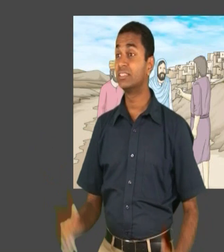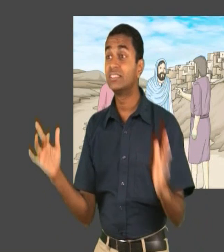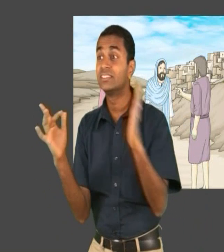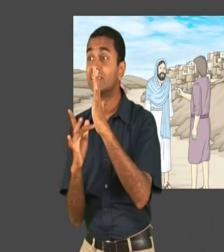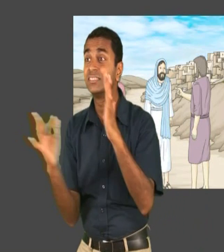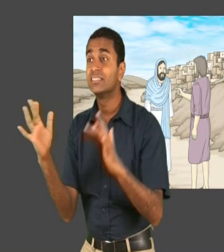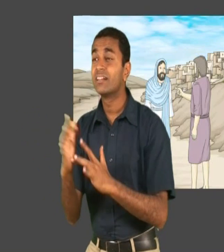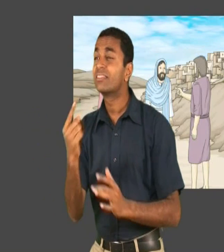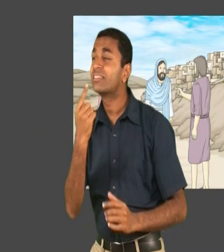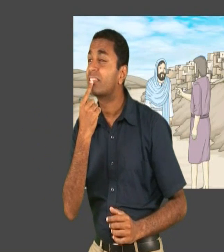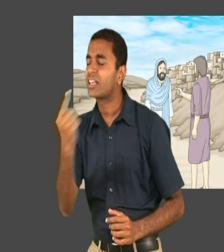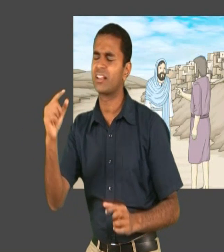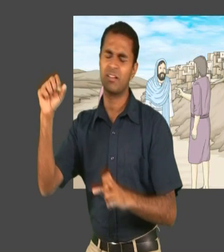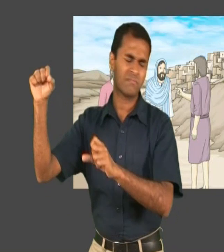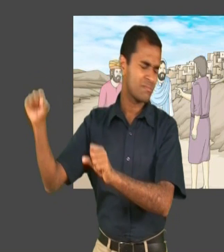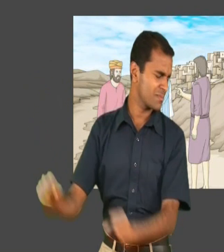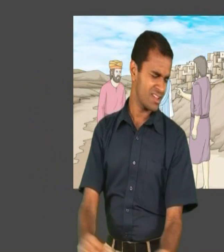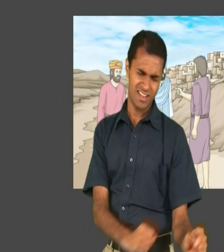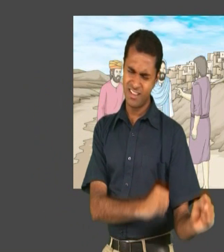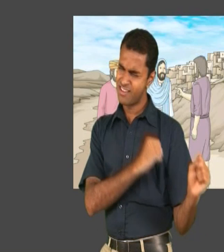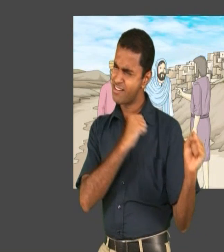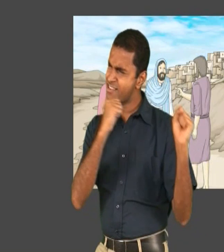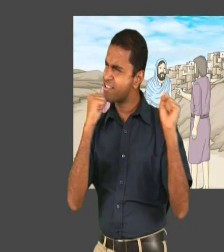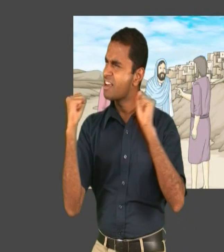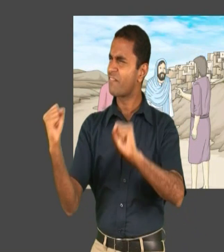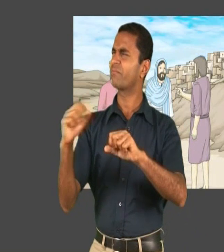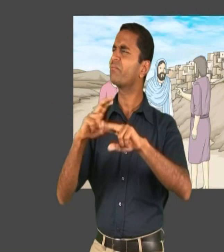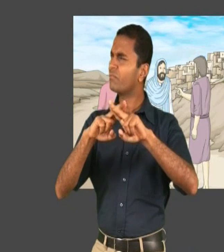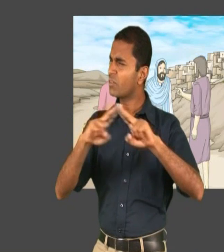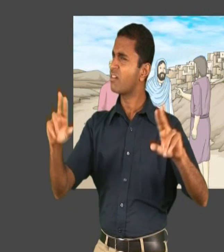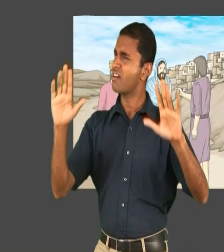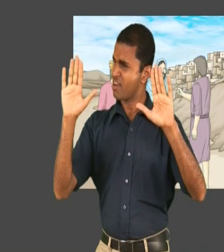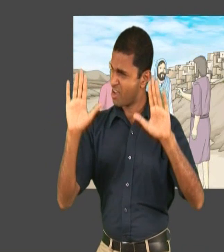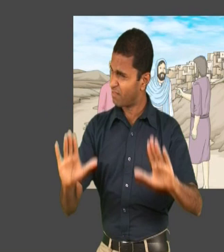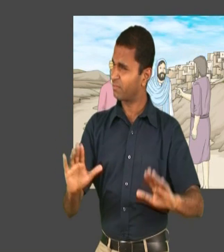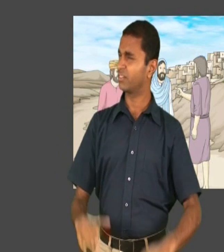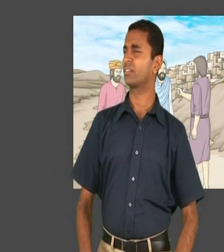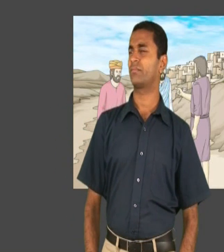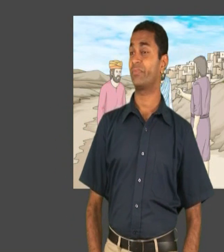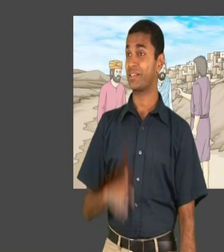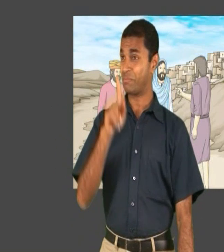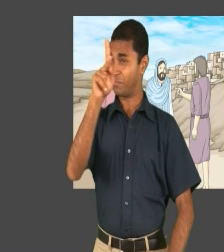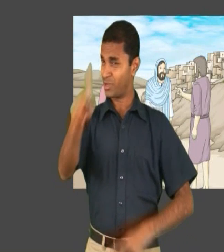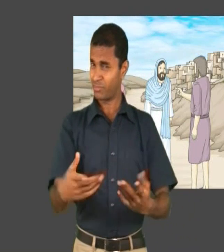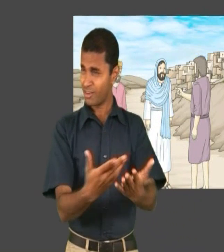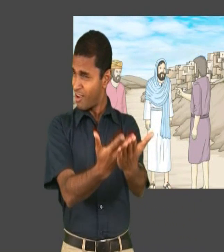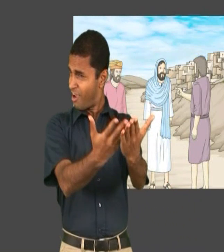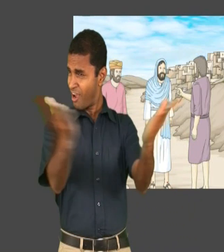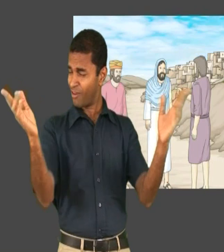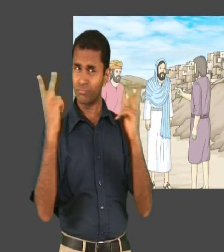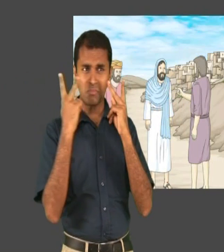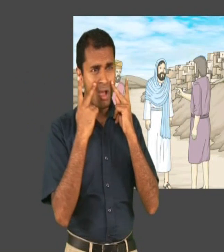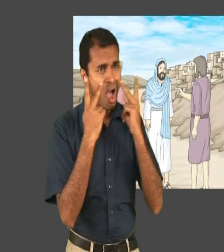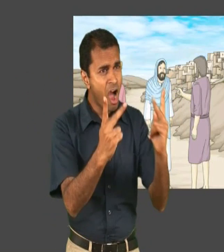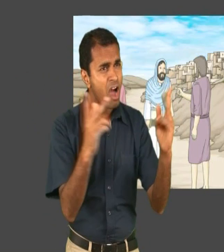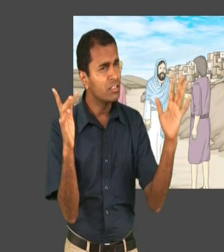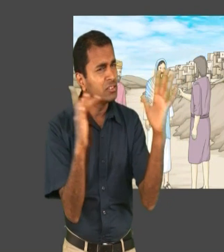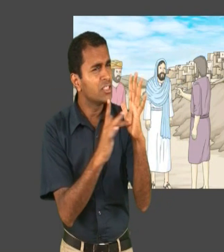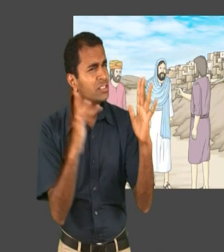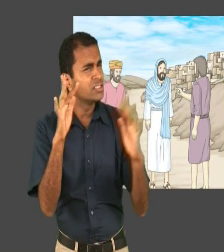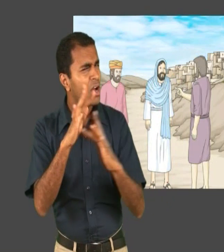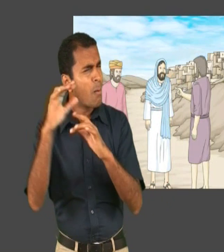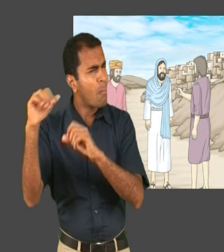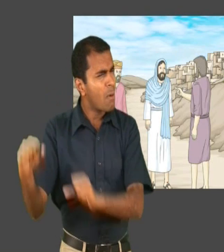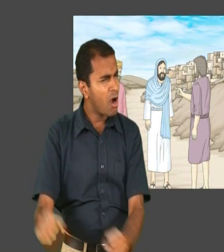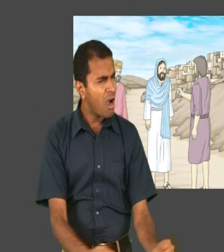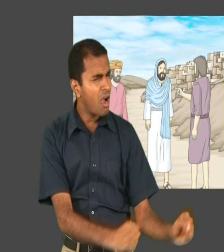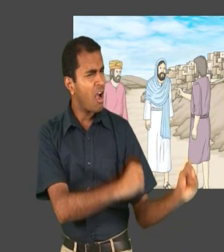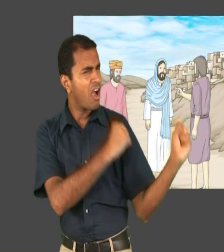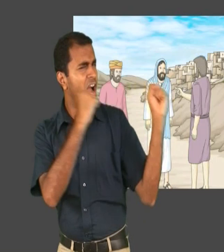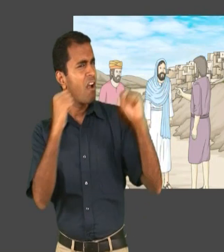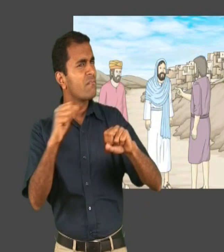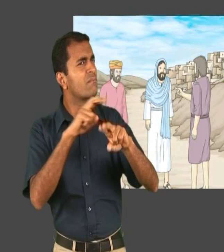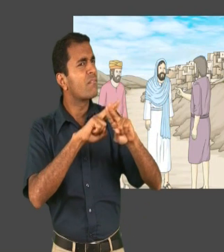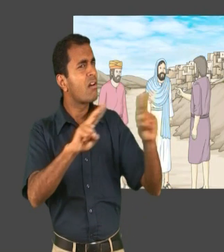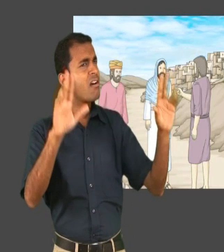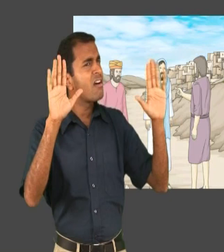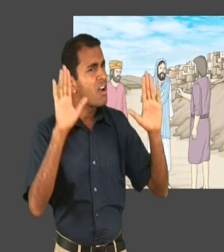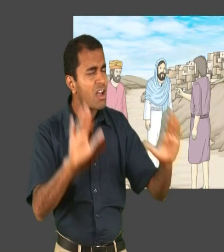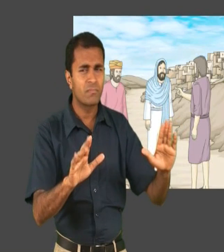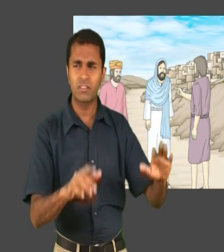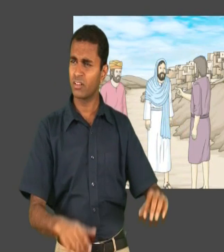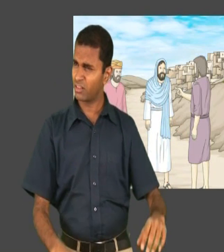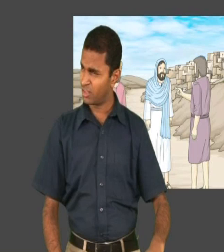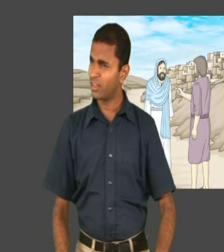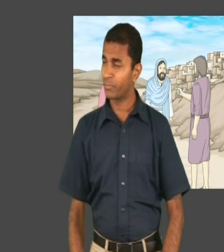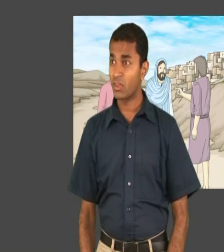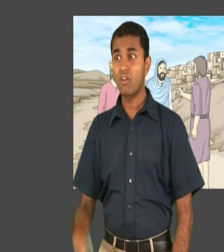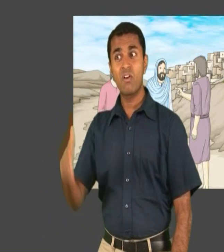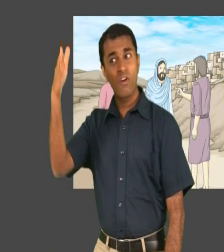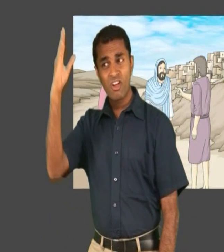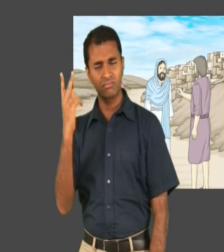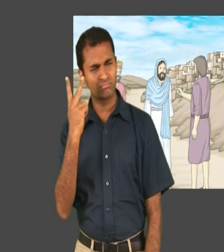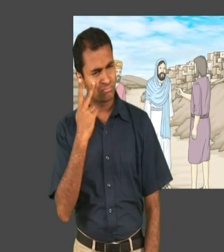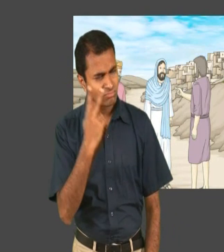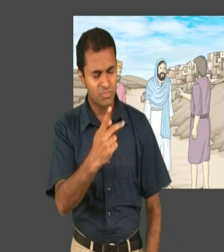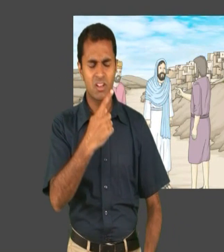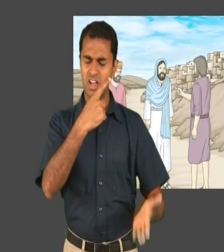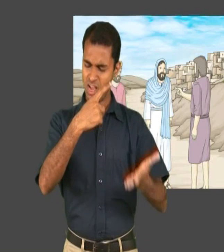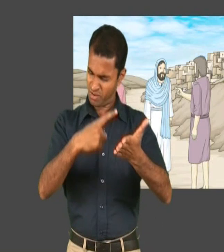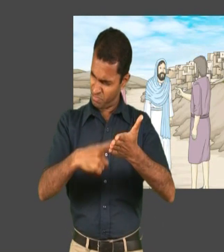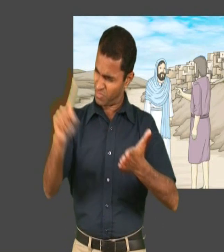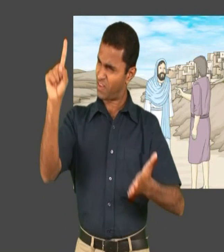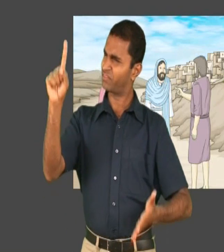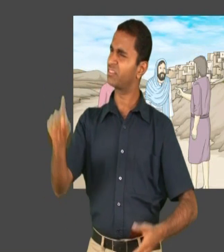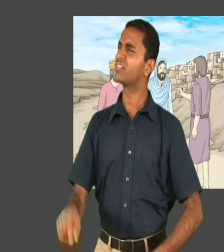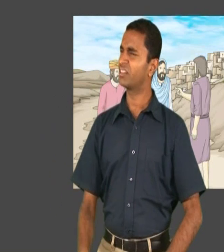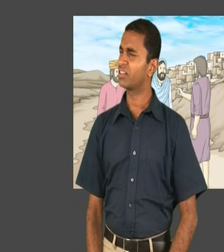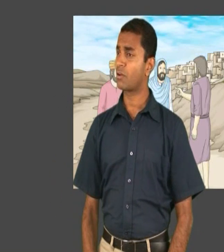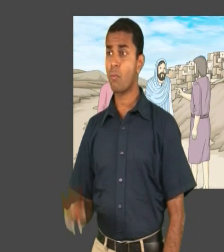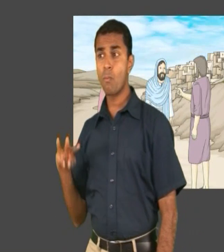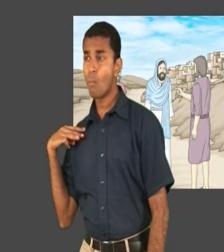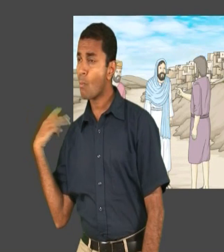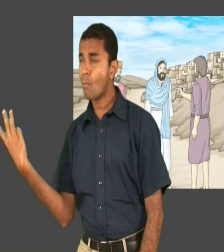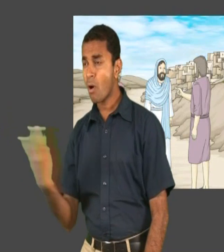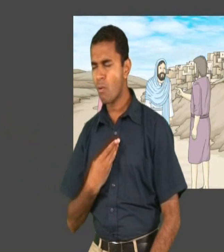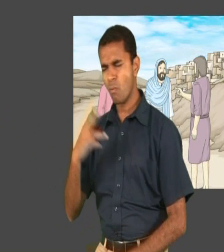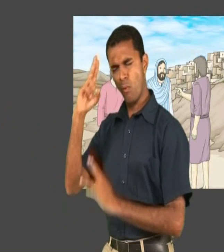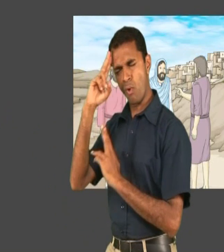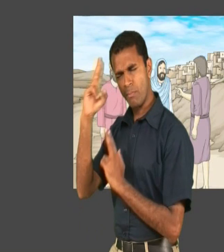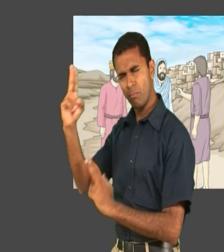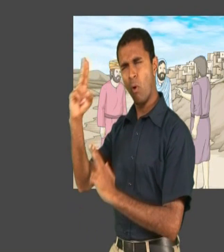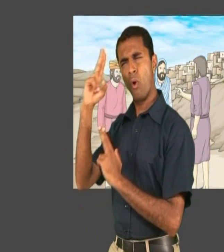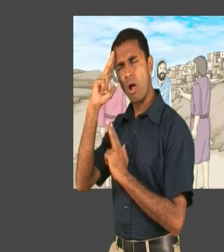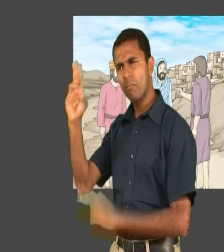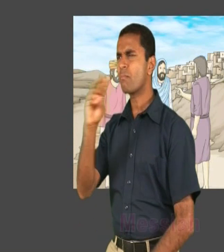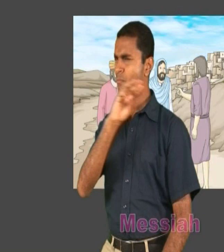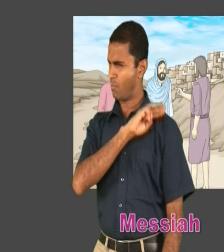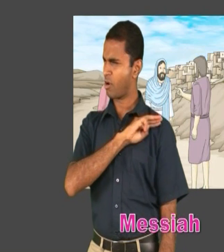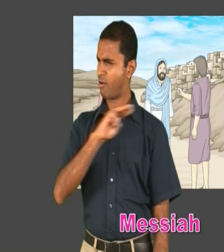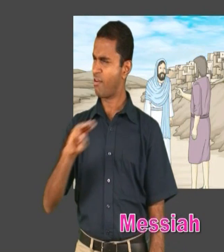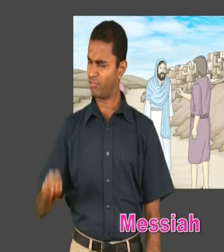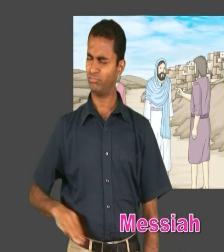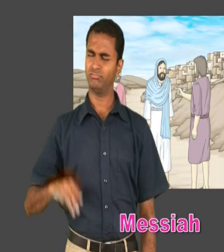Our chief priests and rulers delivered Him up to the sentence of death, and they crucified Him.